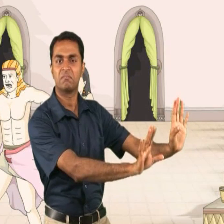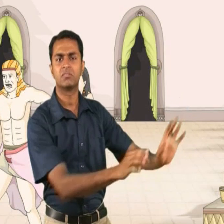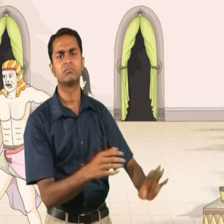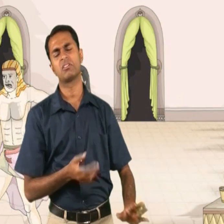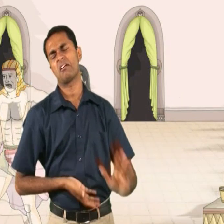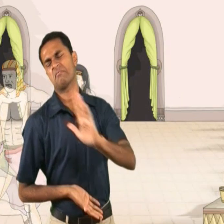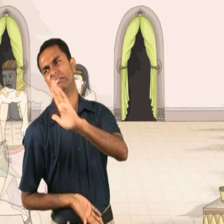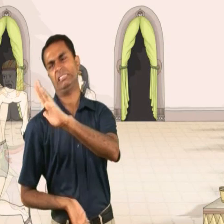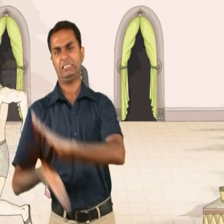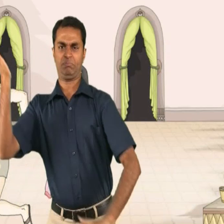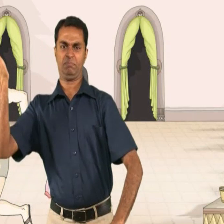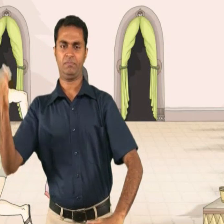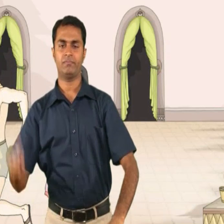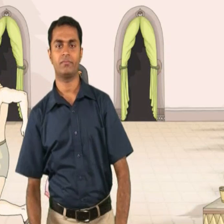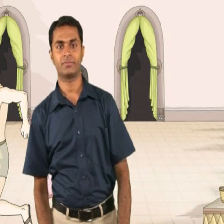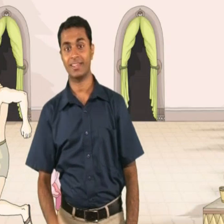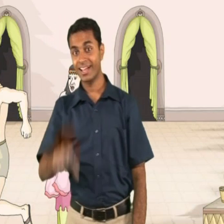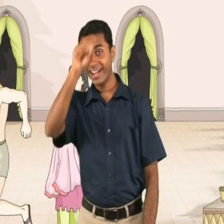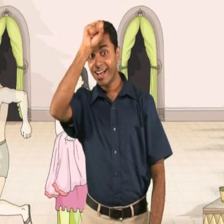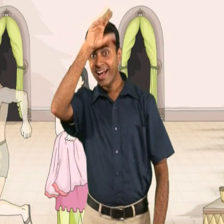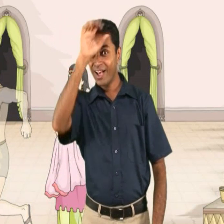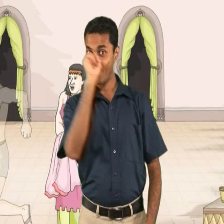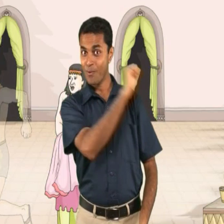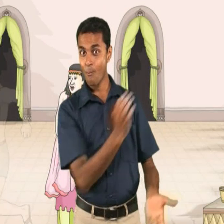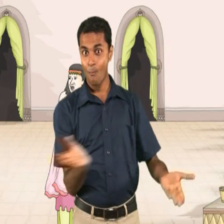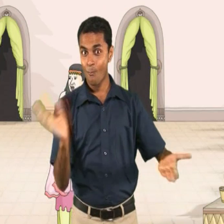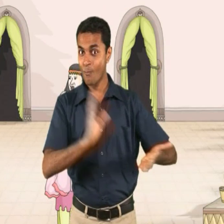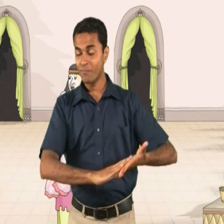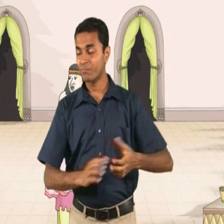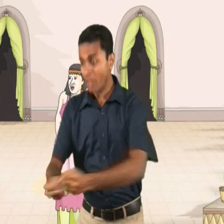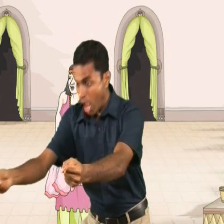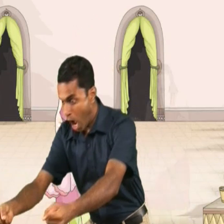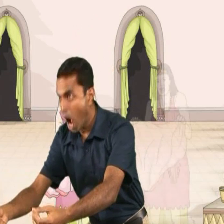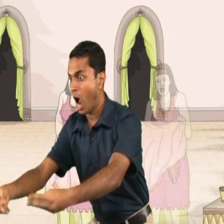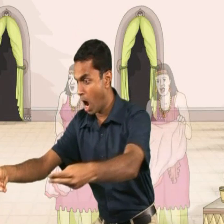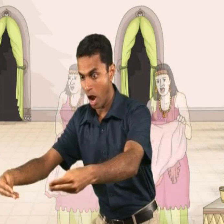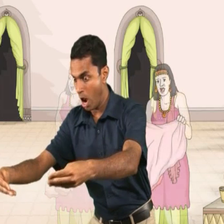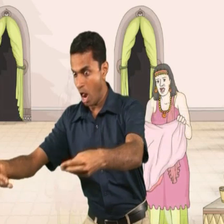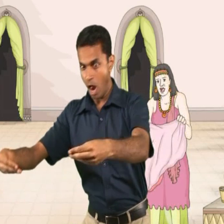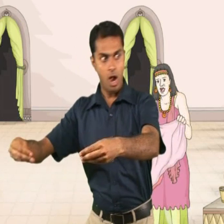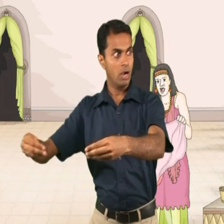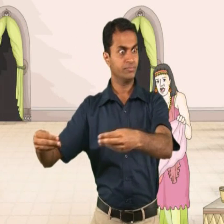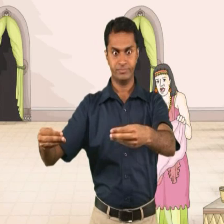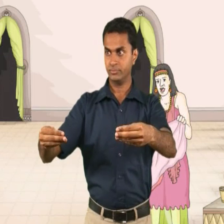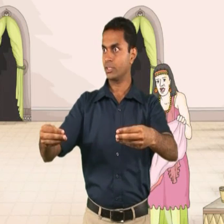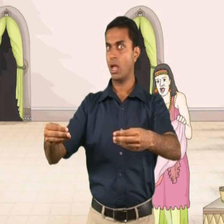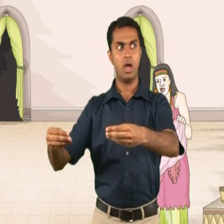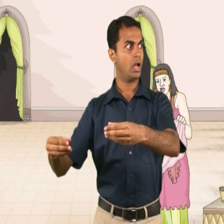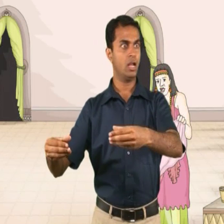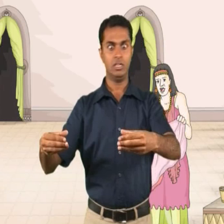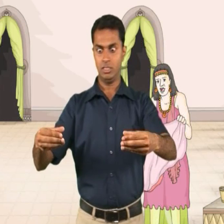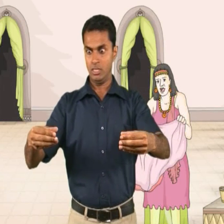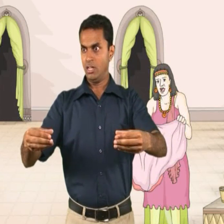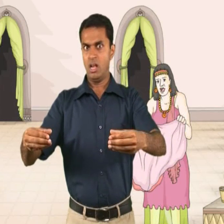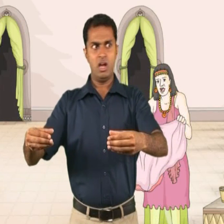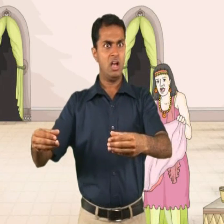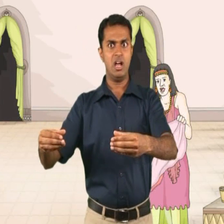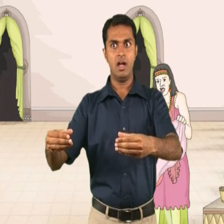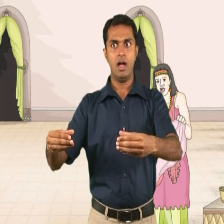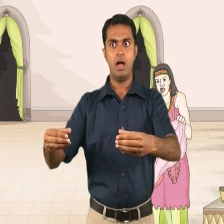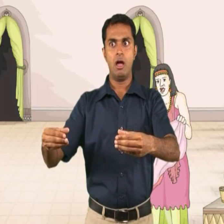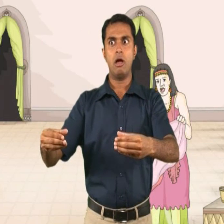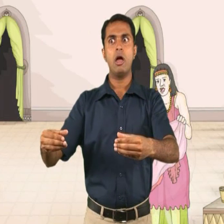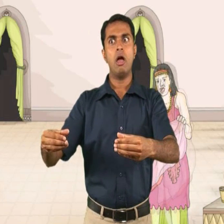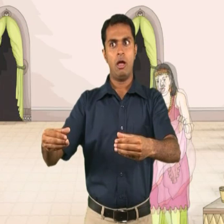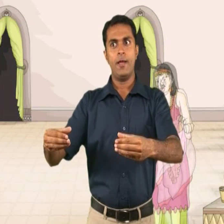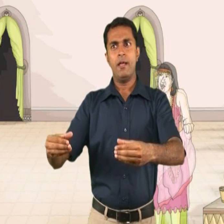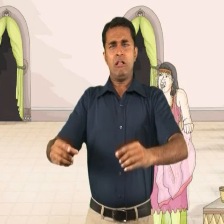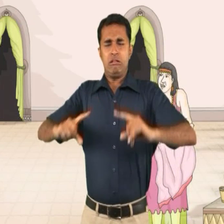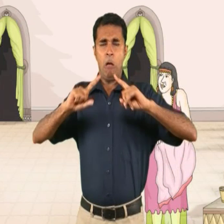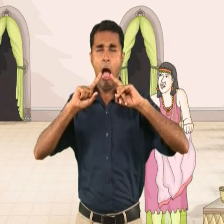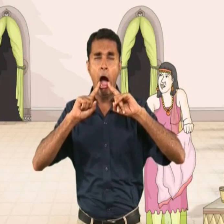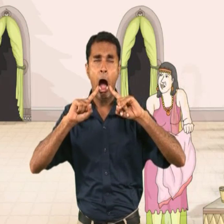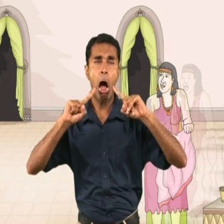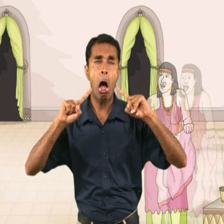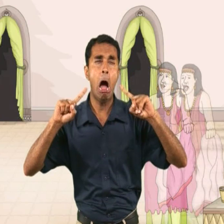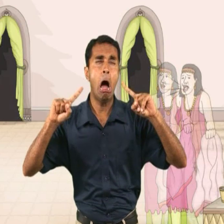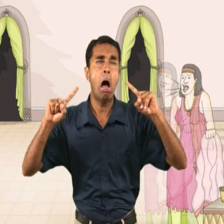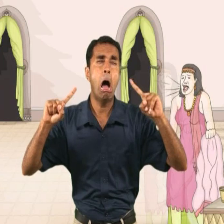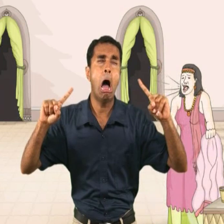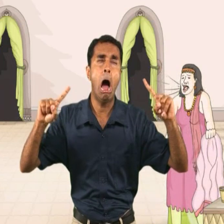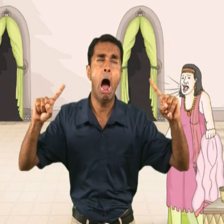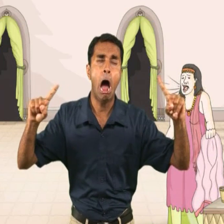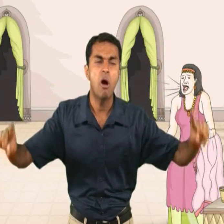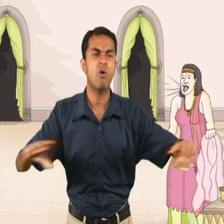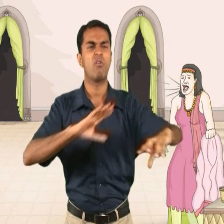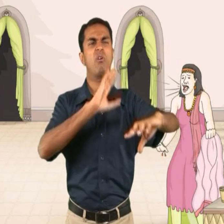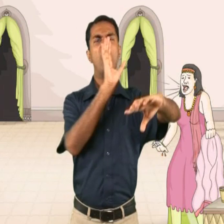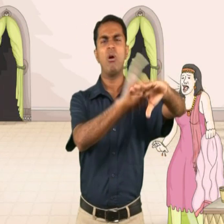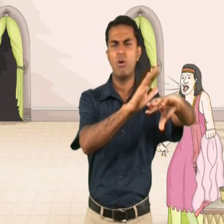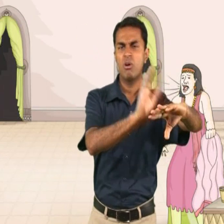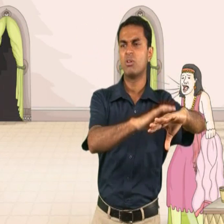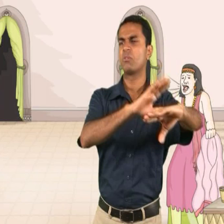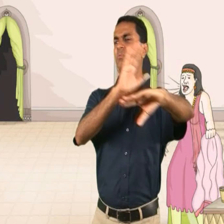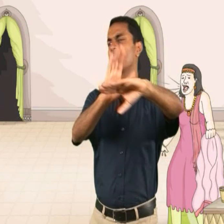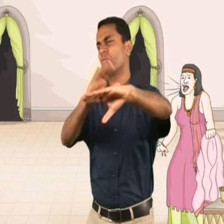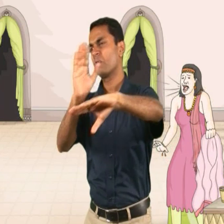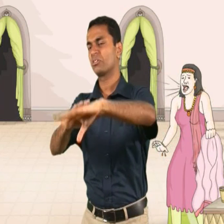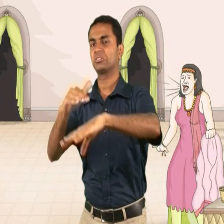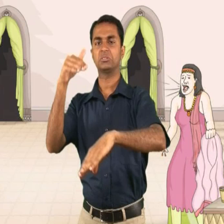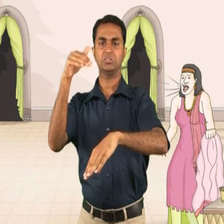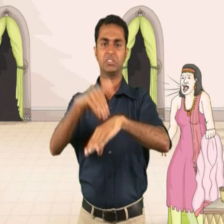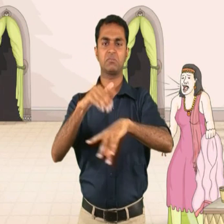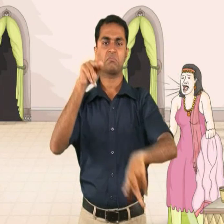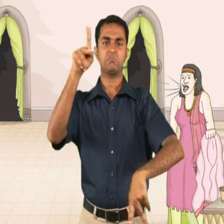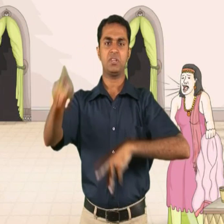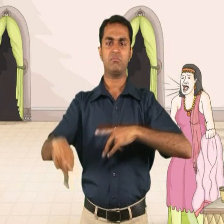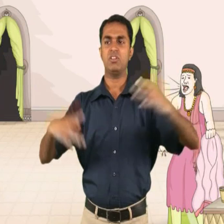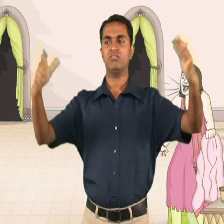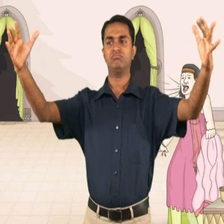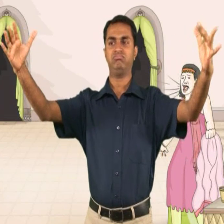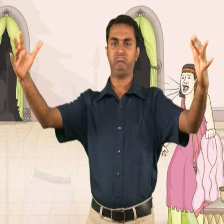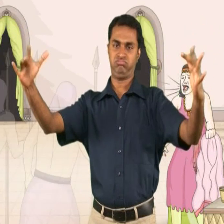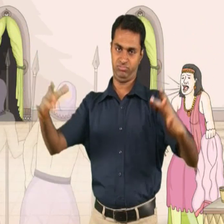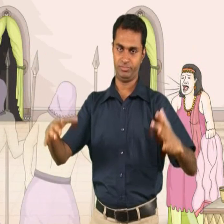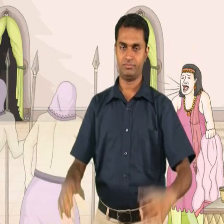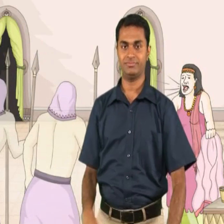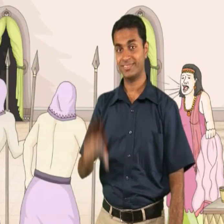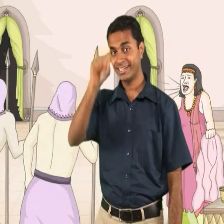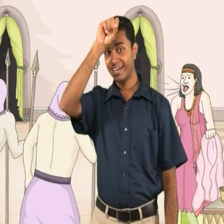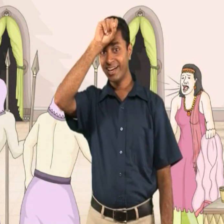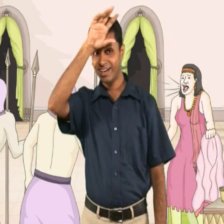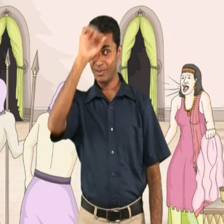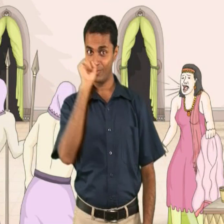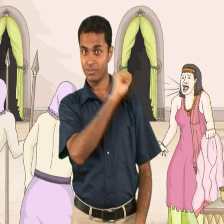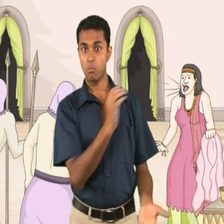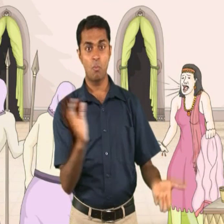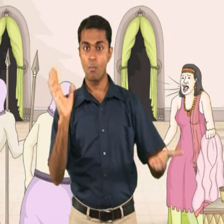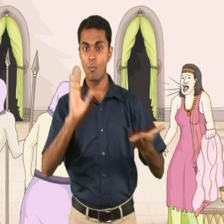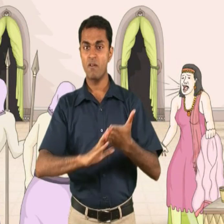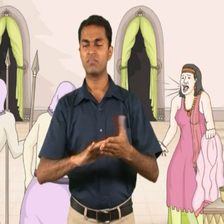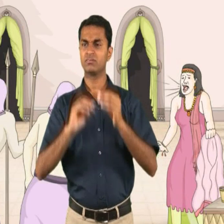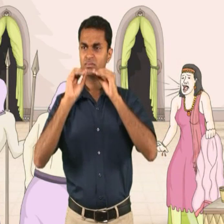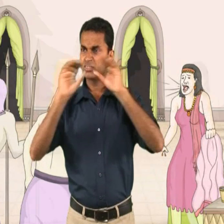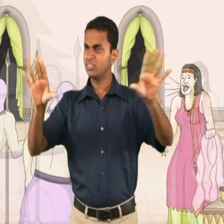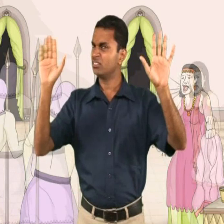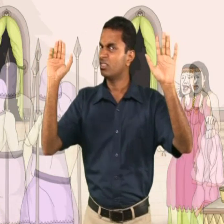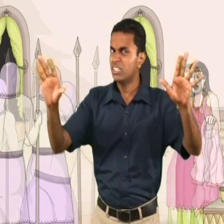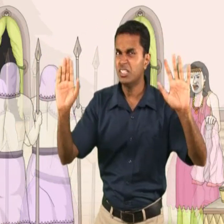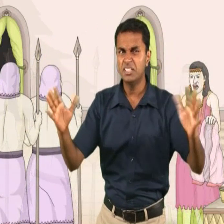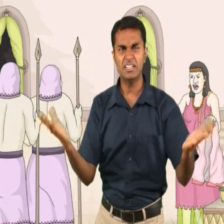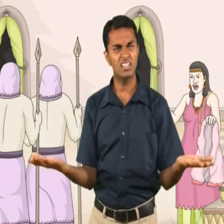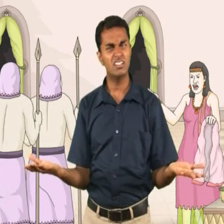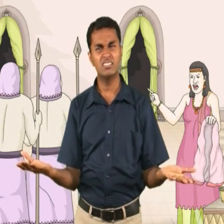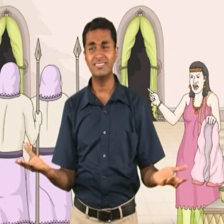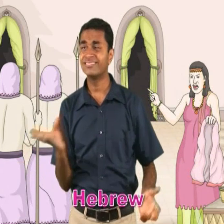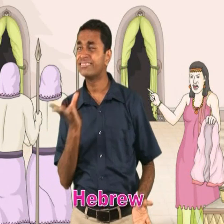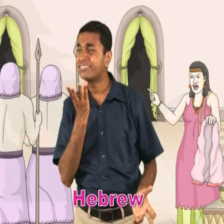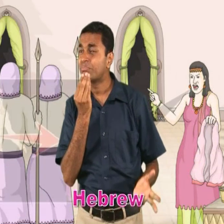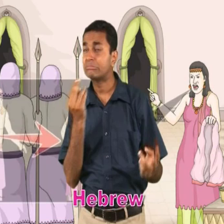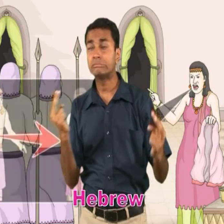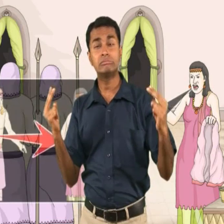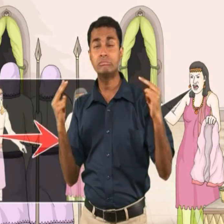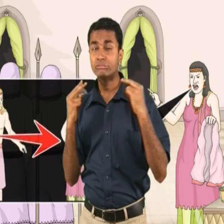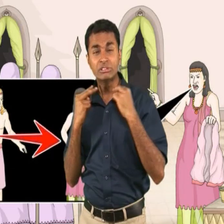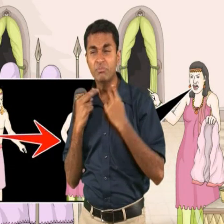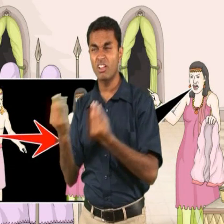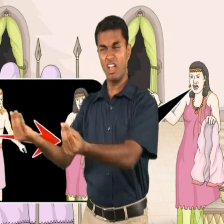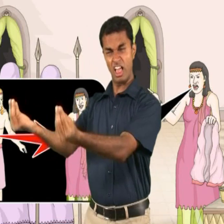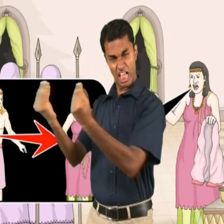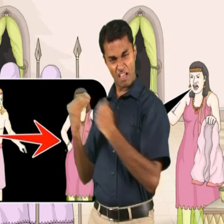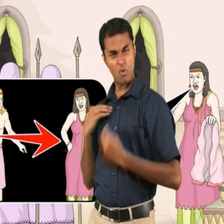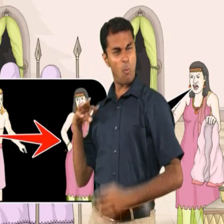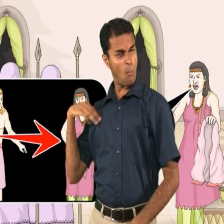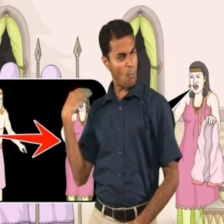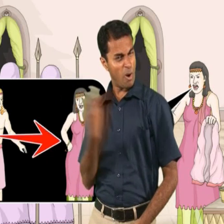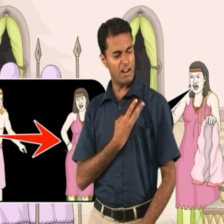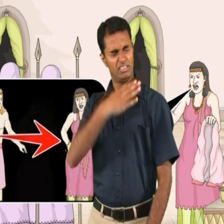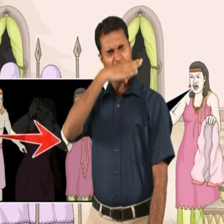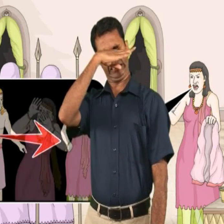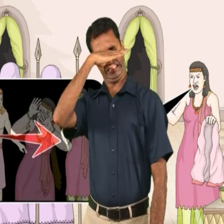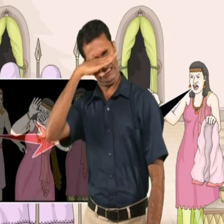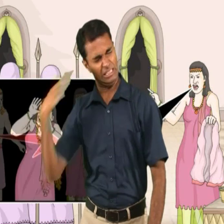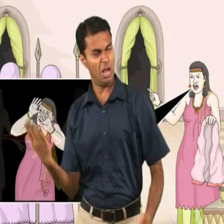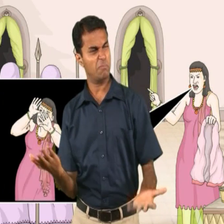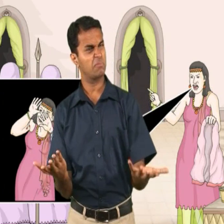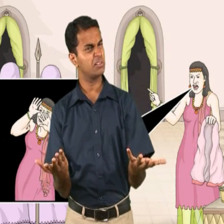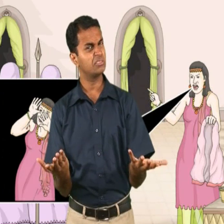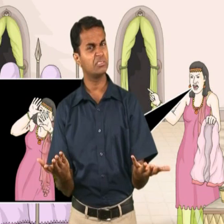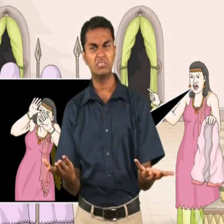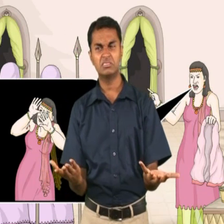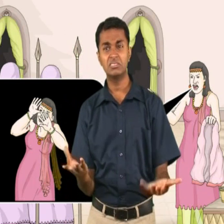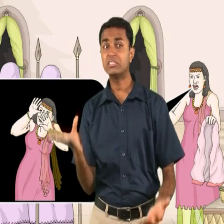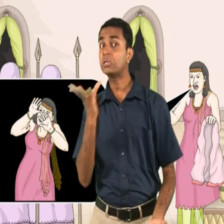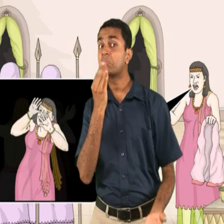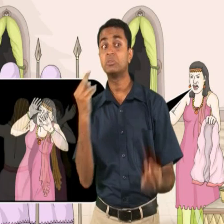When she saw that he had left his cloak in her hand and had run out of the house, she called her household servants. “Look,” she said, “this Hebrew has been brought to us to make sport of us.